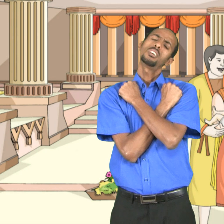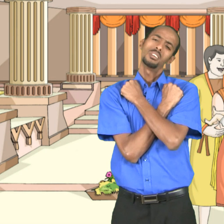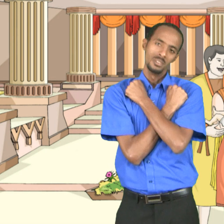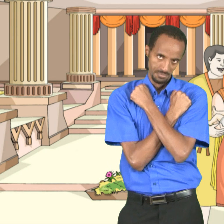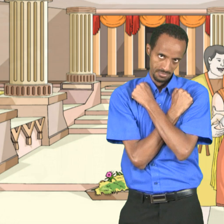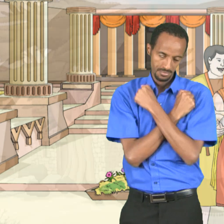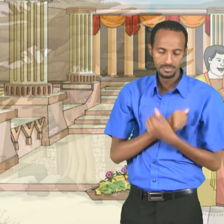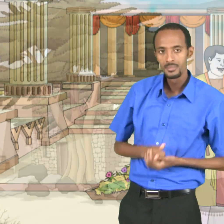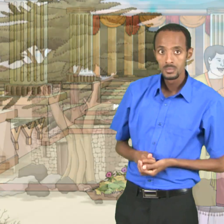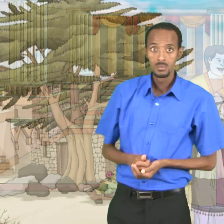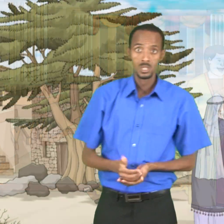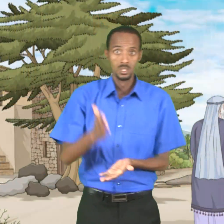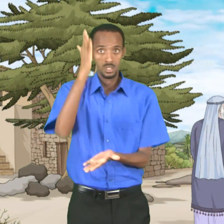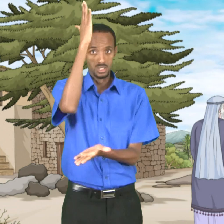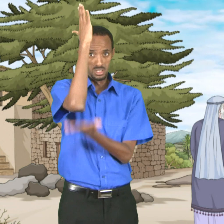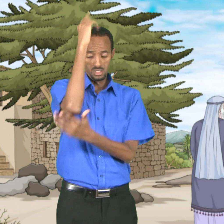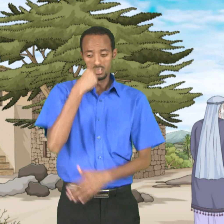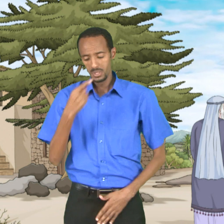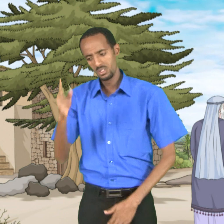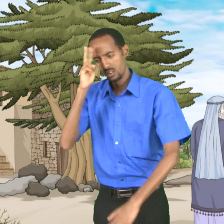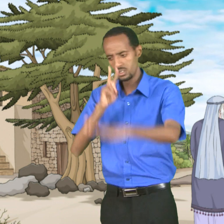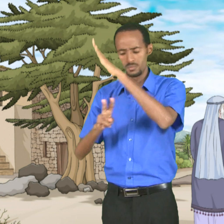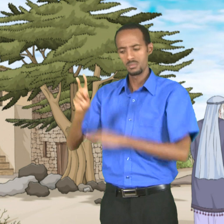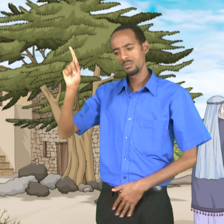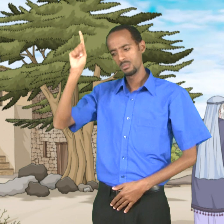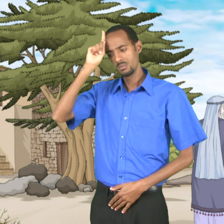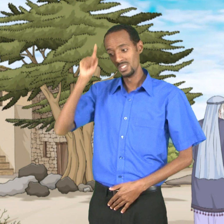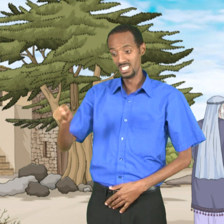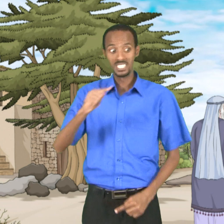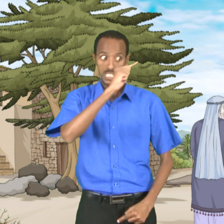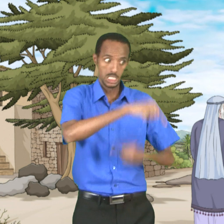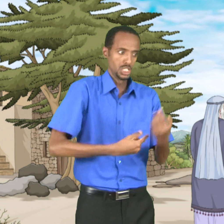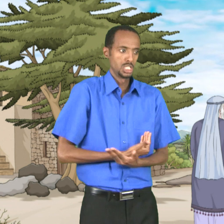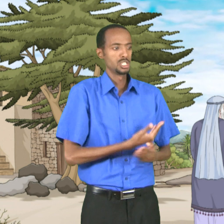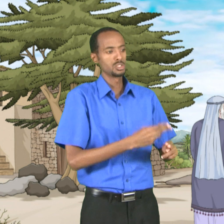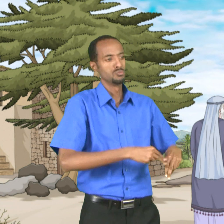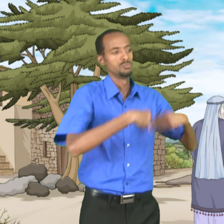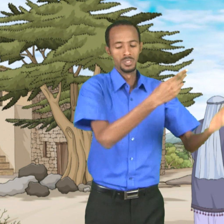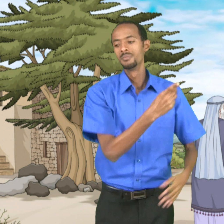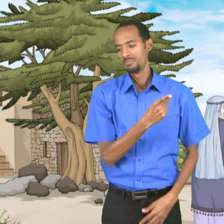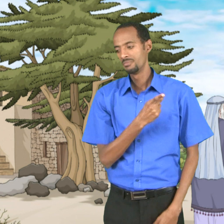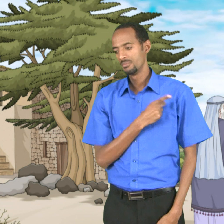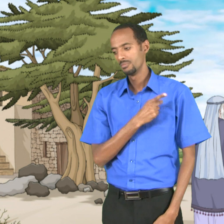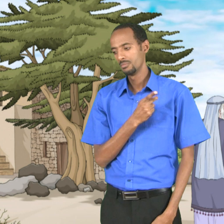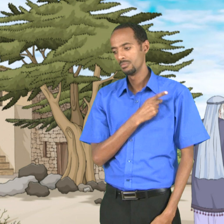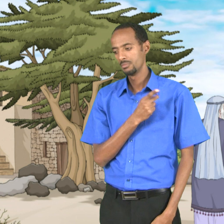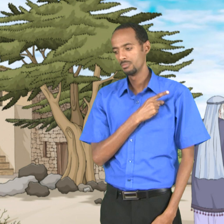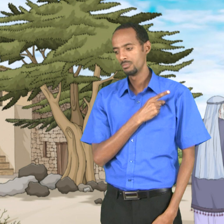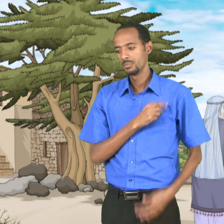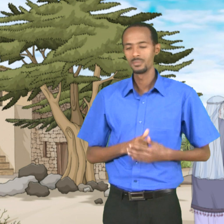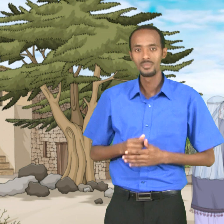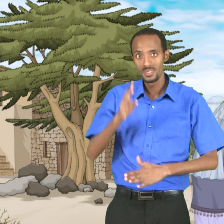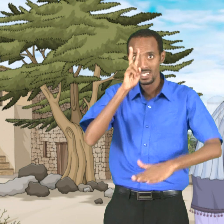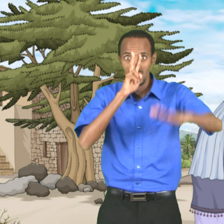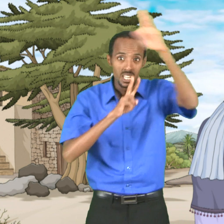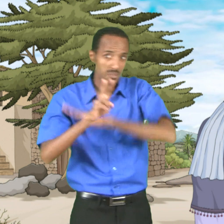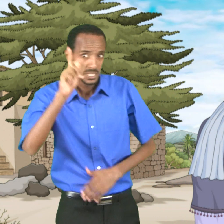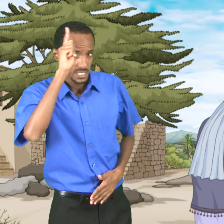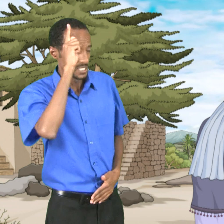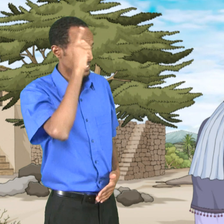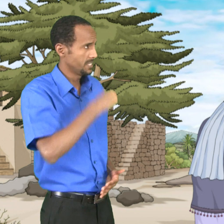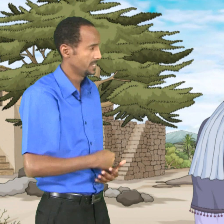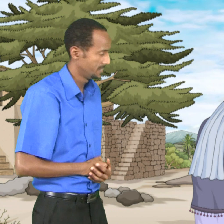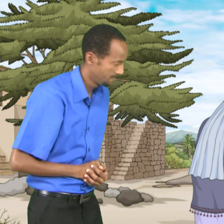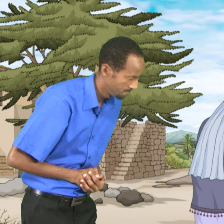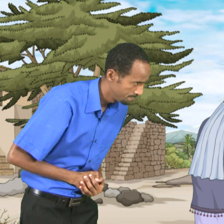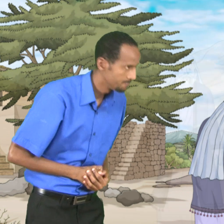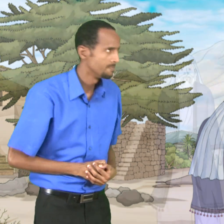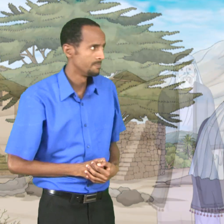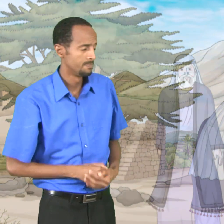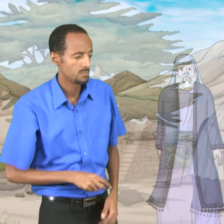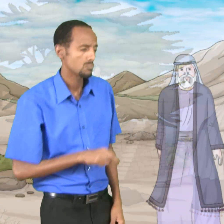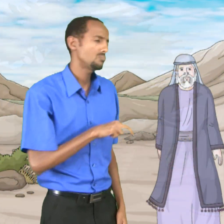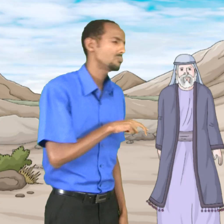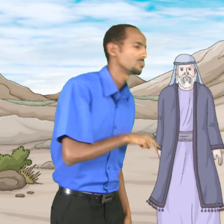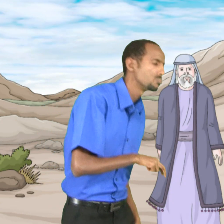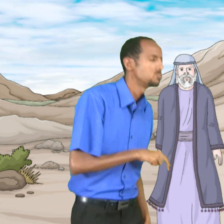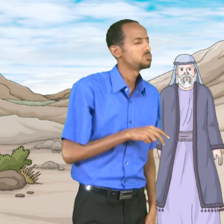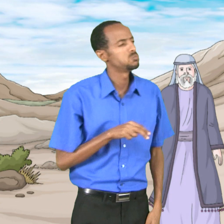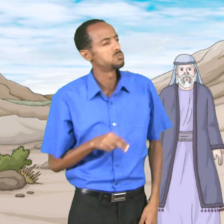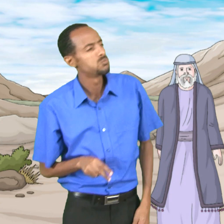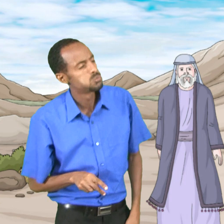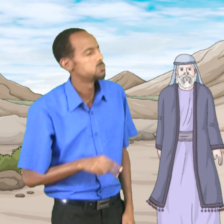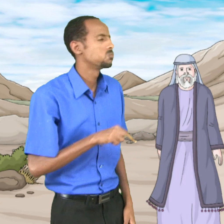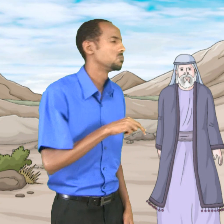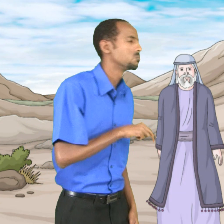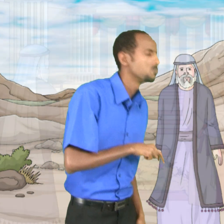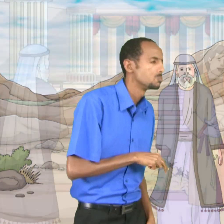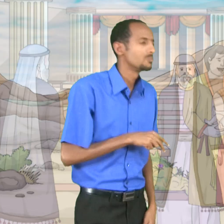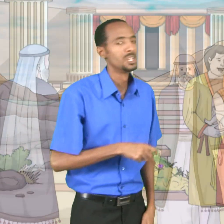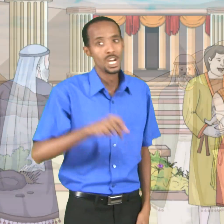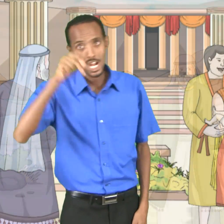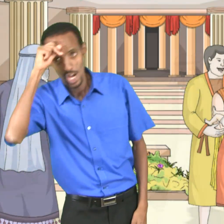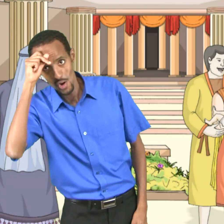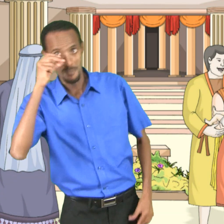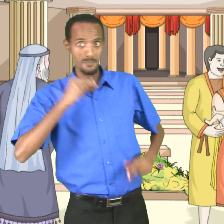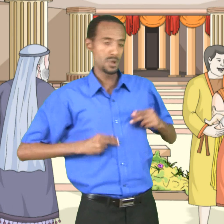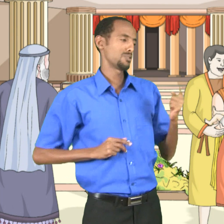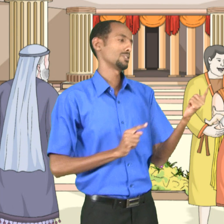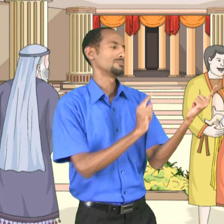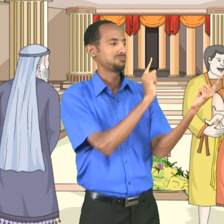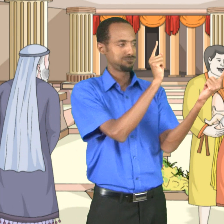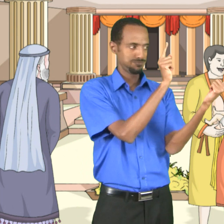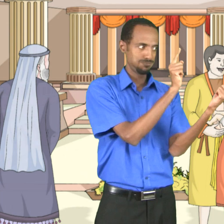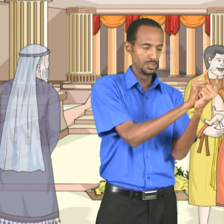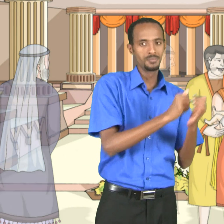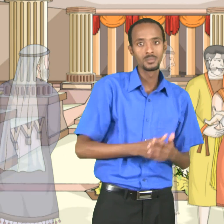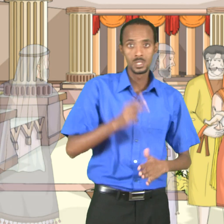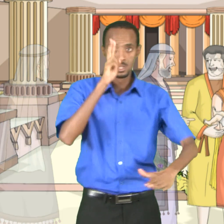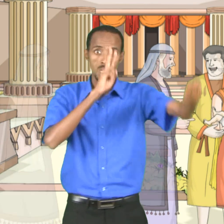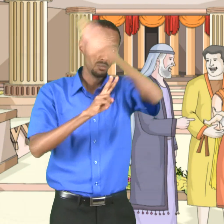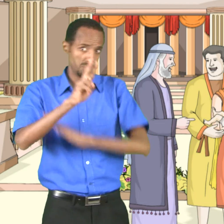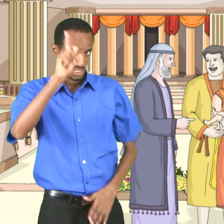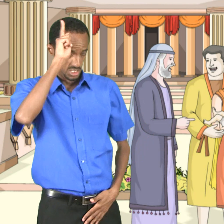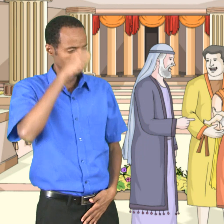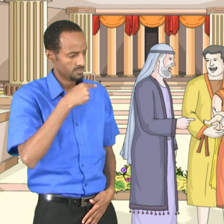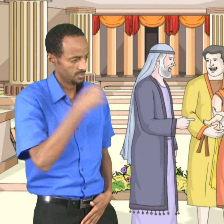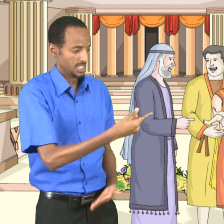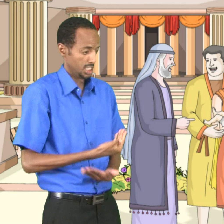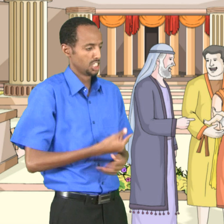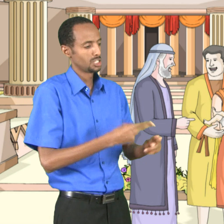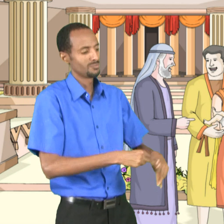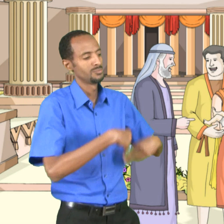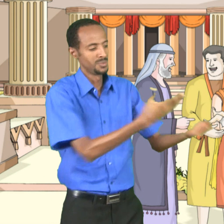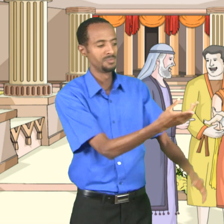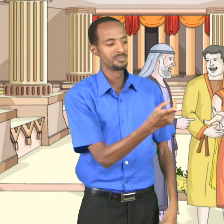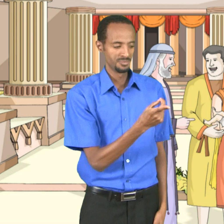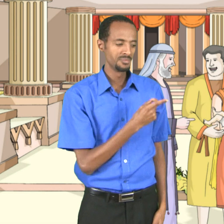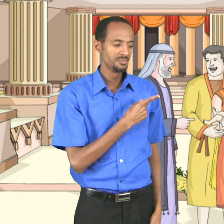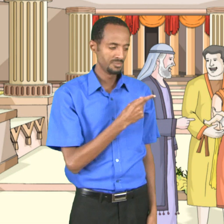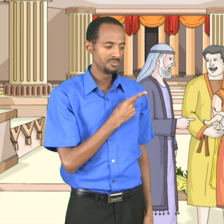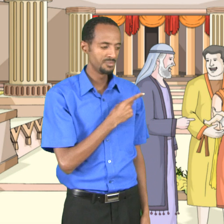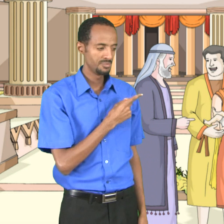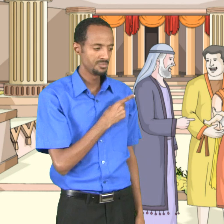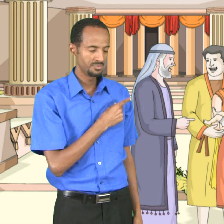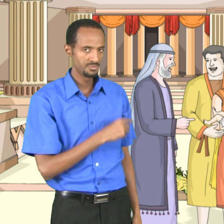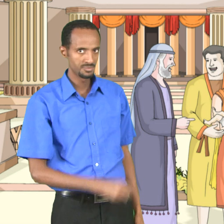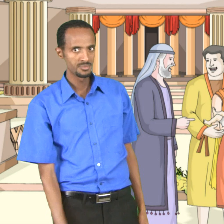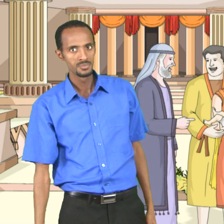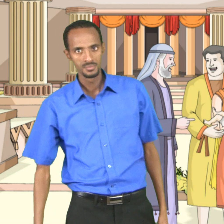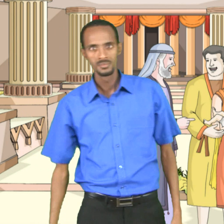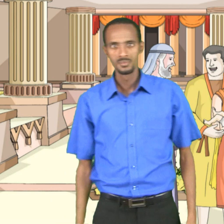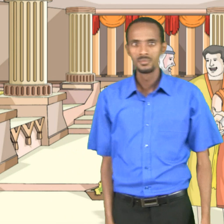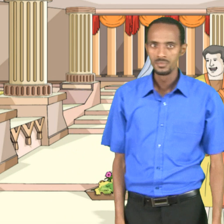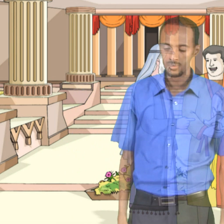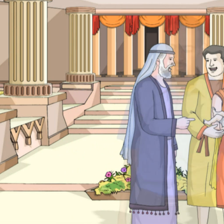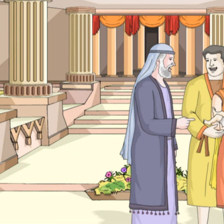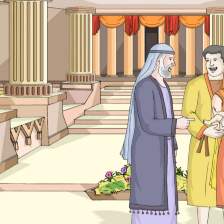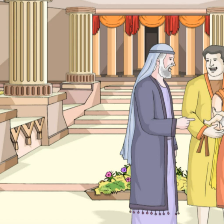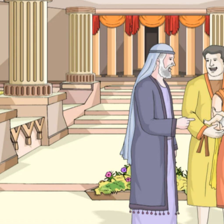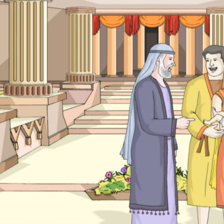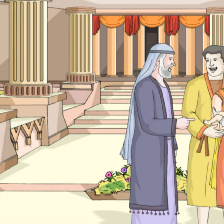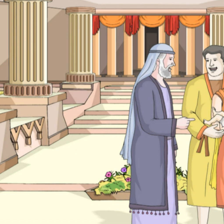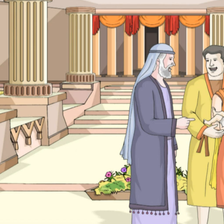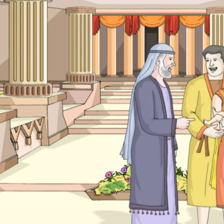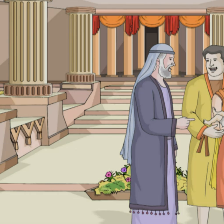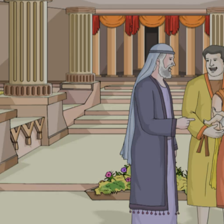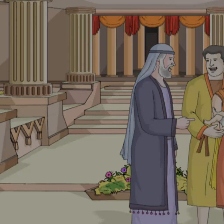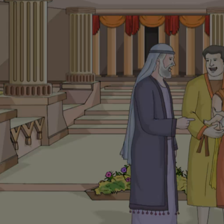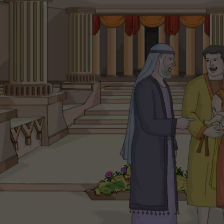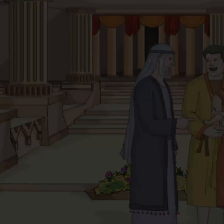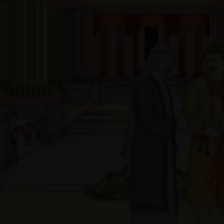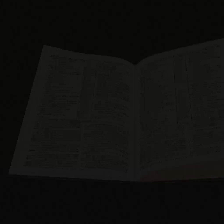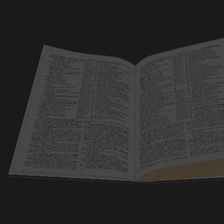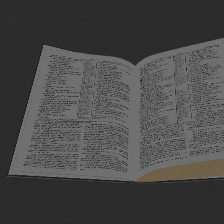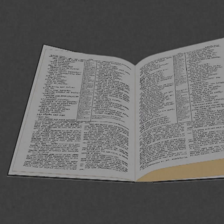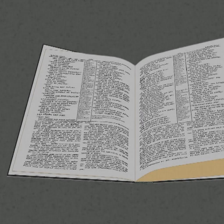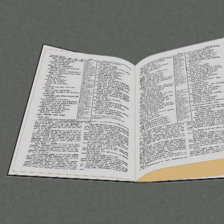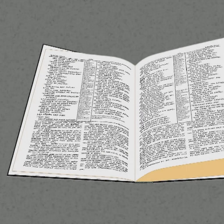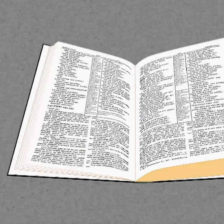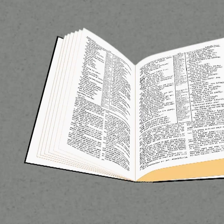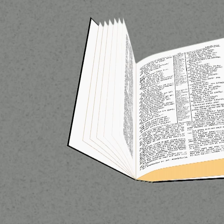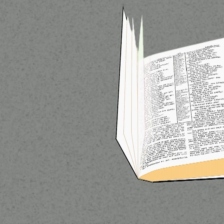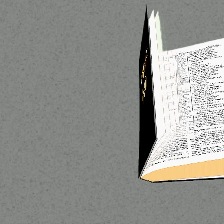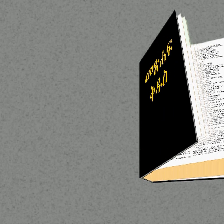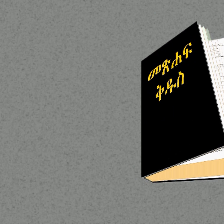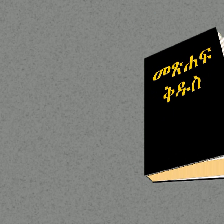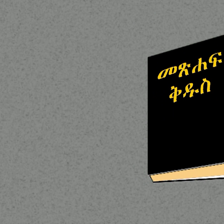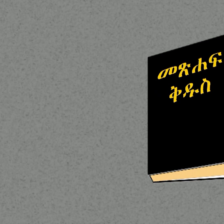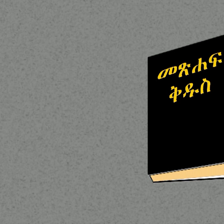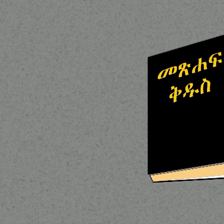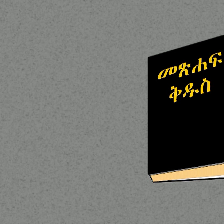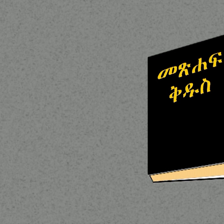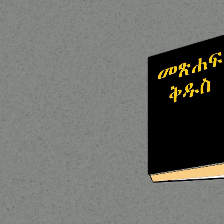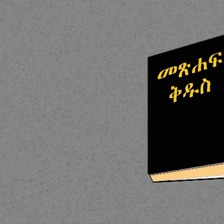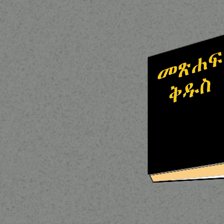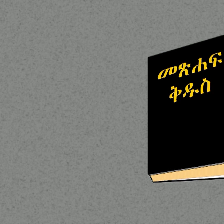Now the LORD loved the child and sent word through Nathan the prophet to name him Jedidiah because the LORD loved him.